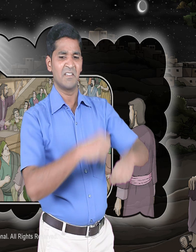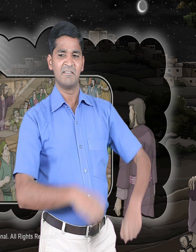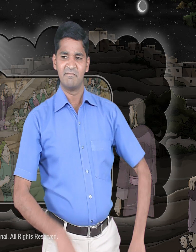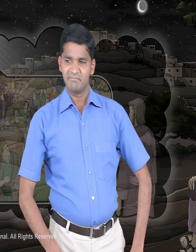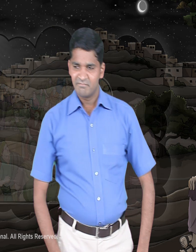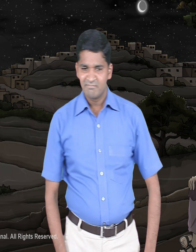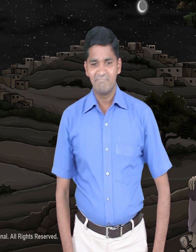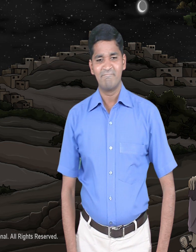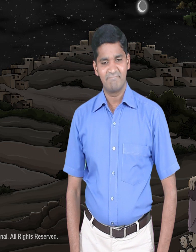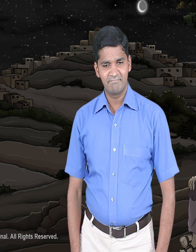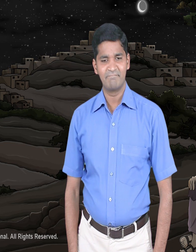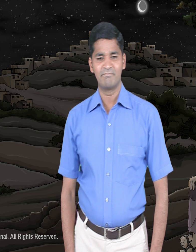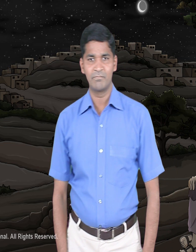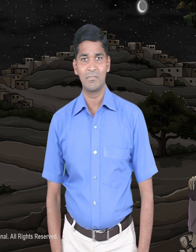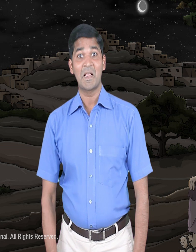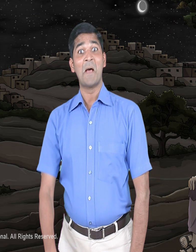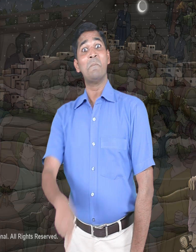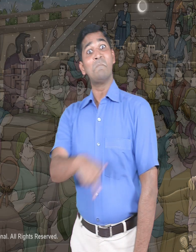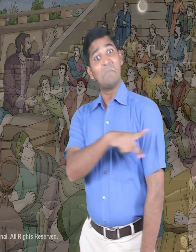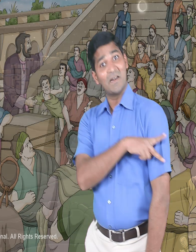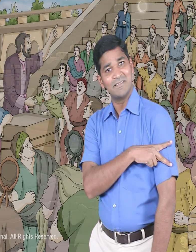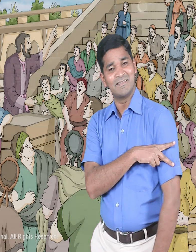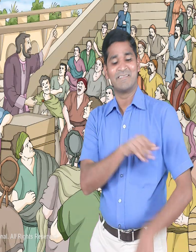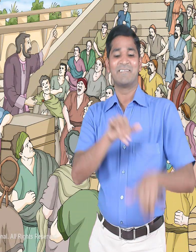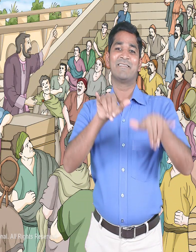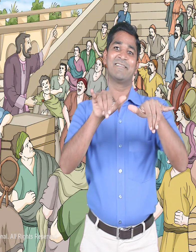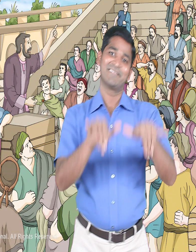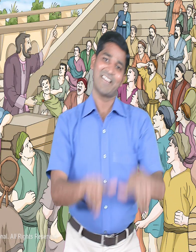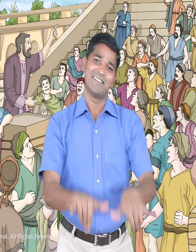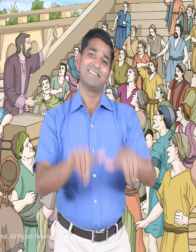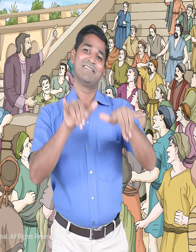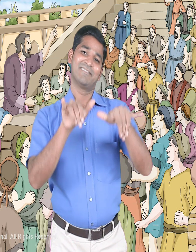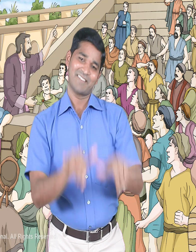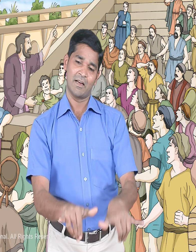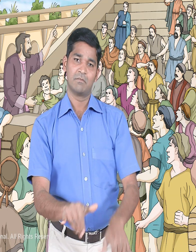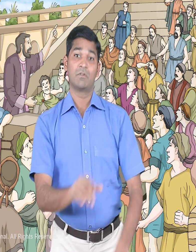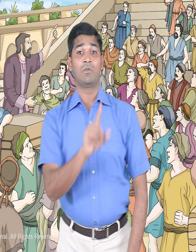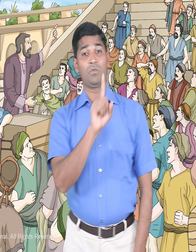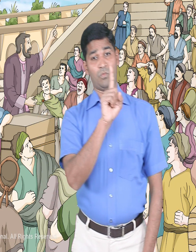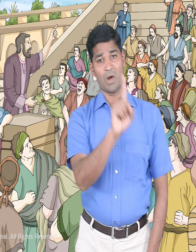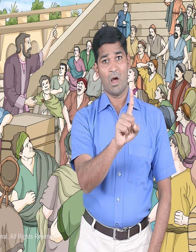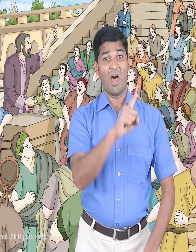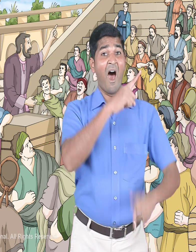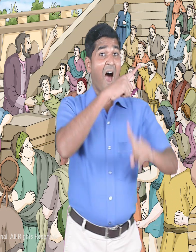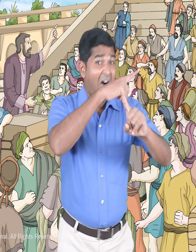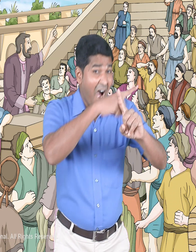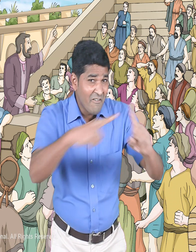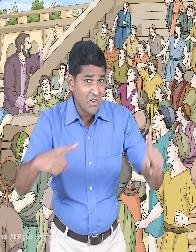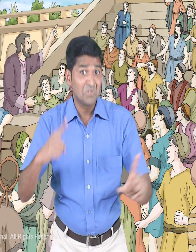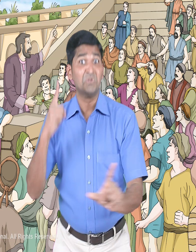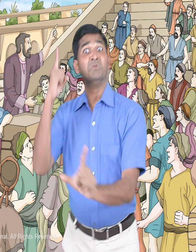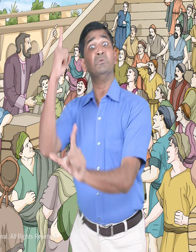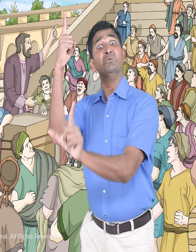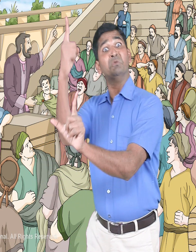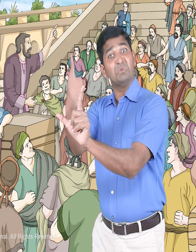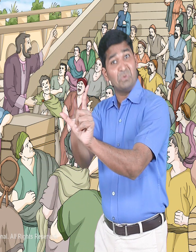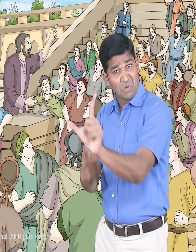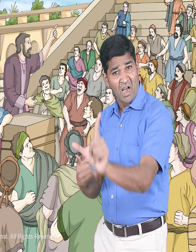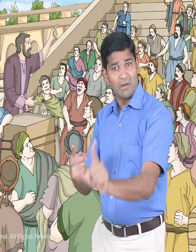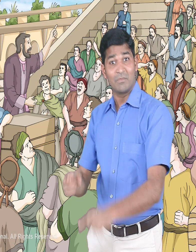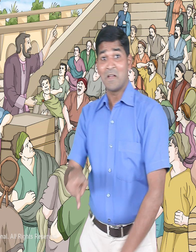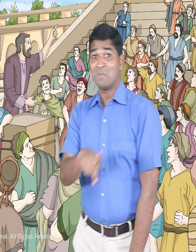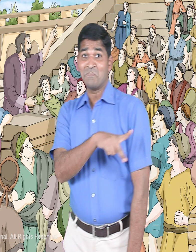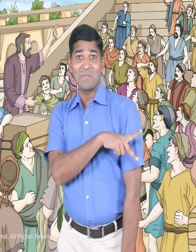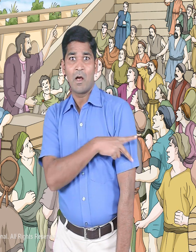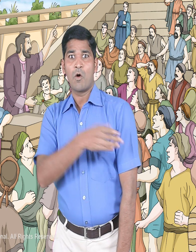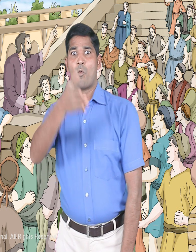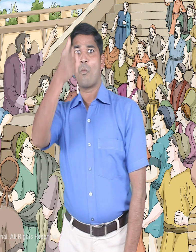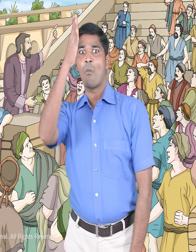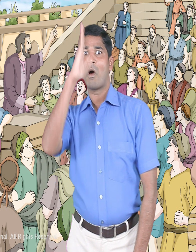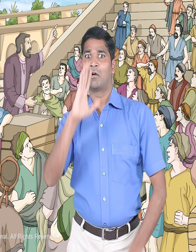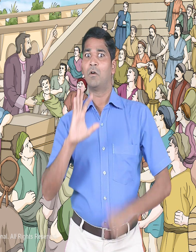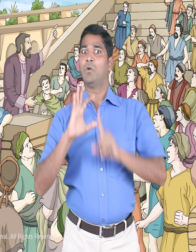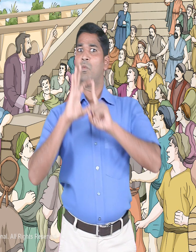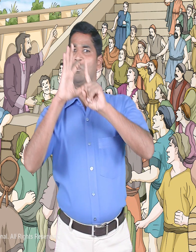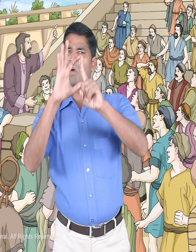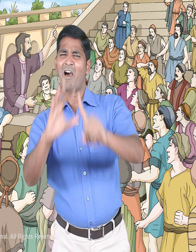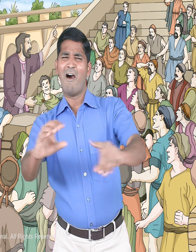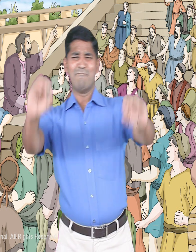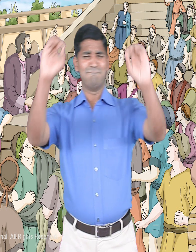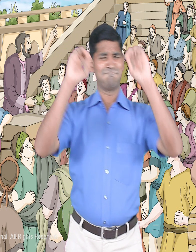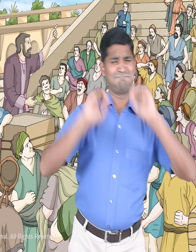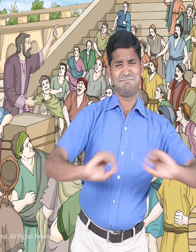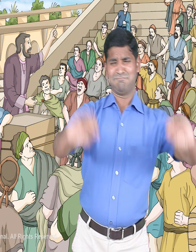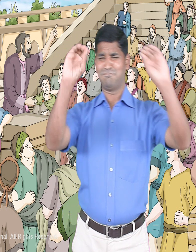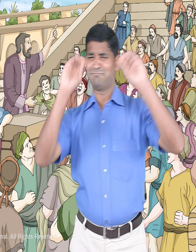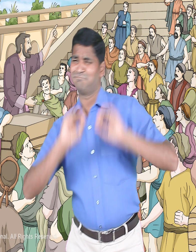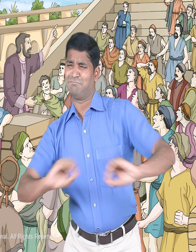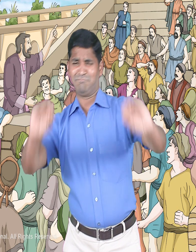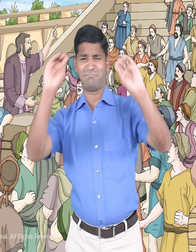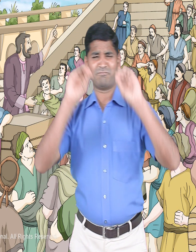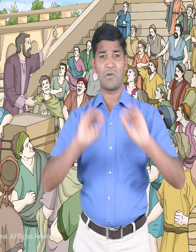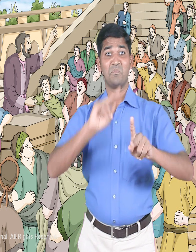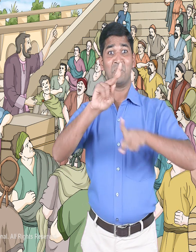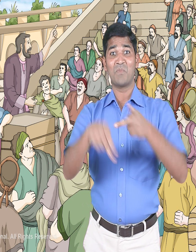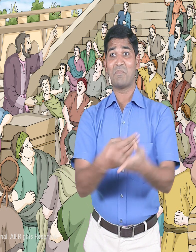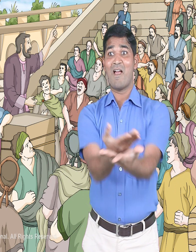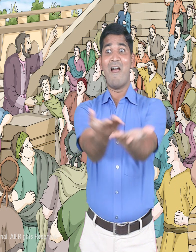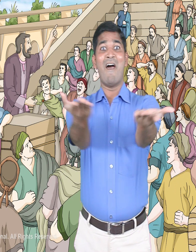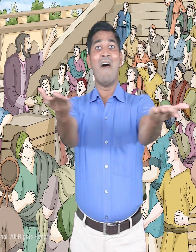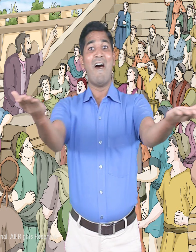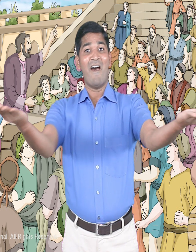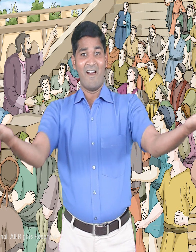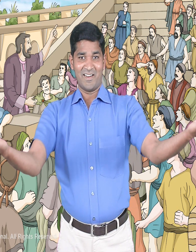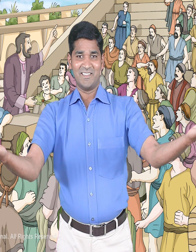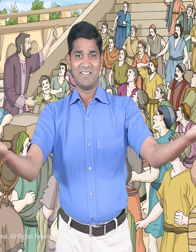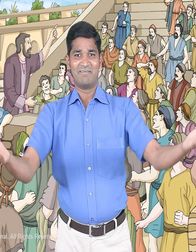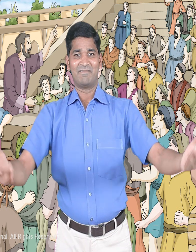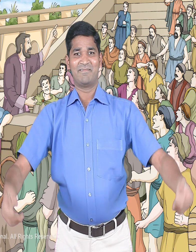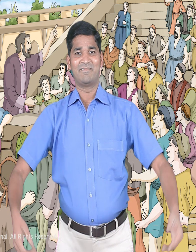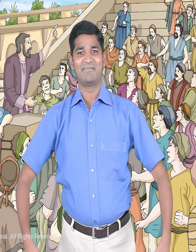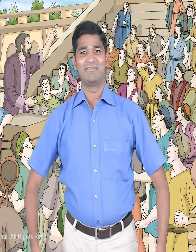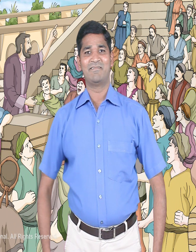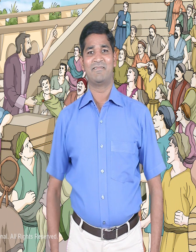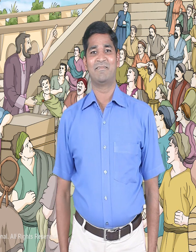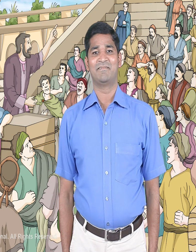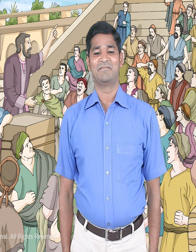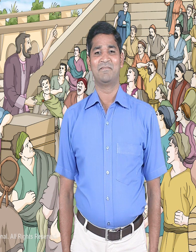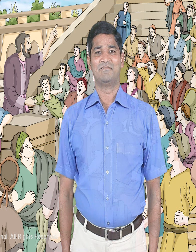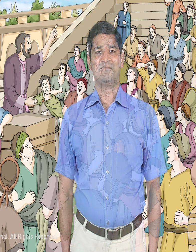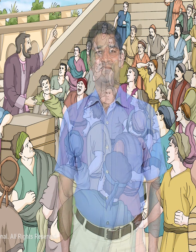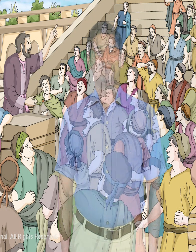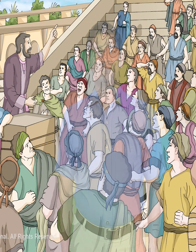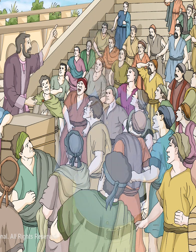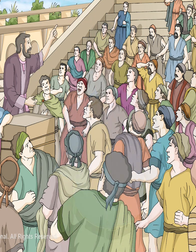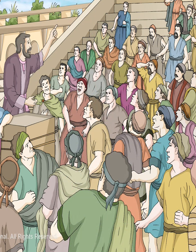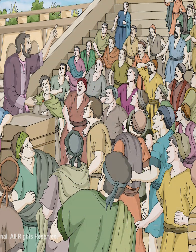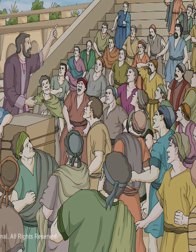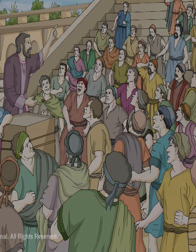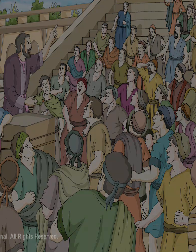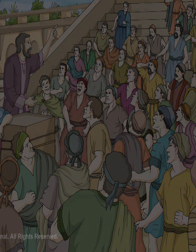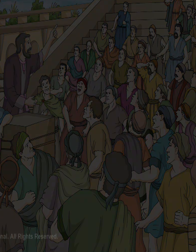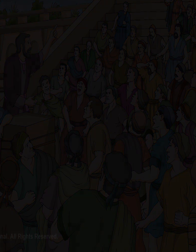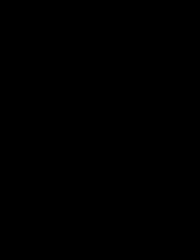So Paul stayed for a year and a half, teaching the word of God among the Corinthians.